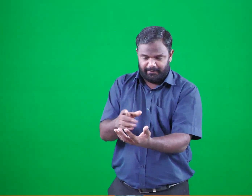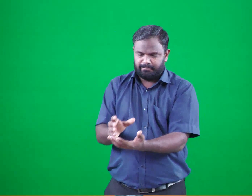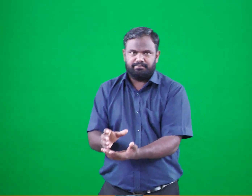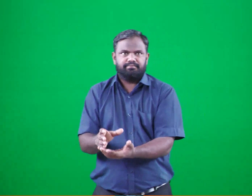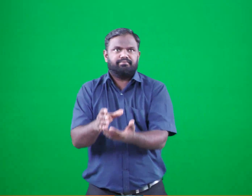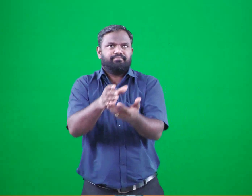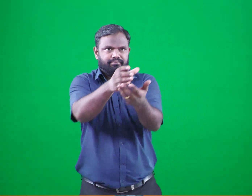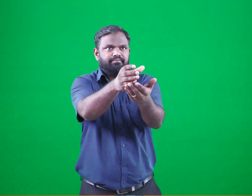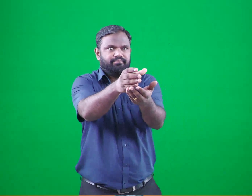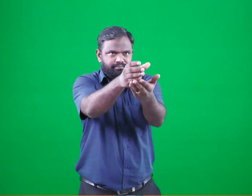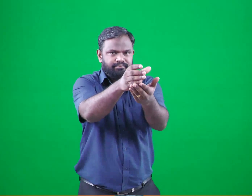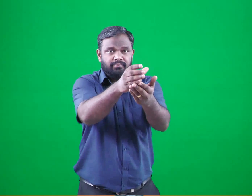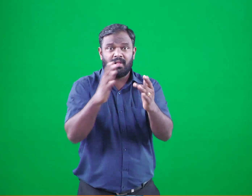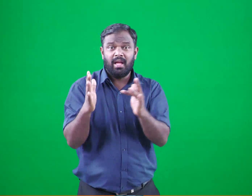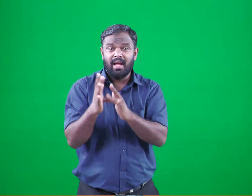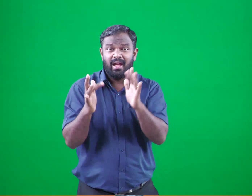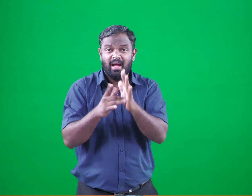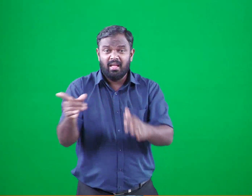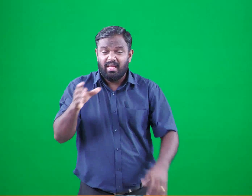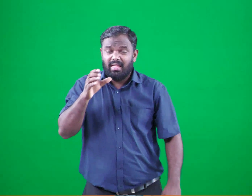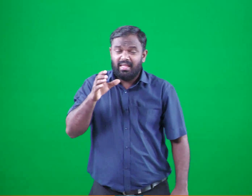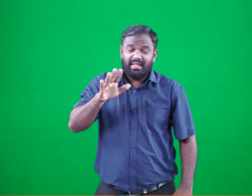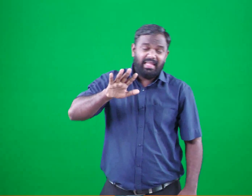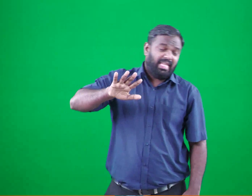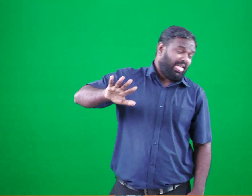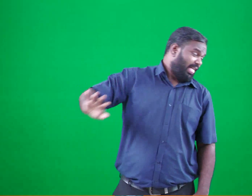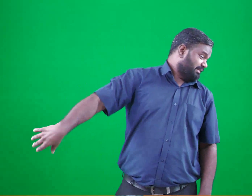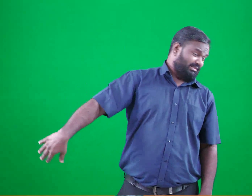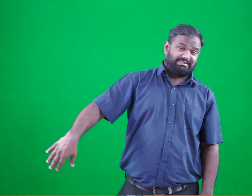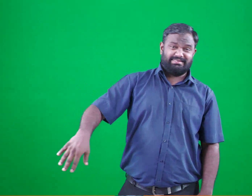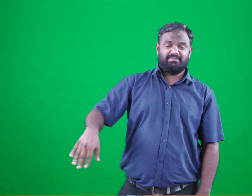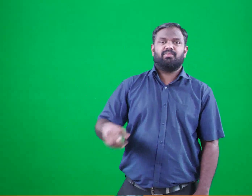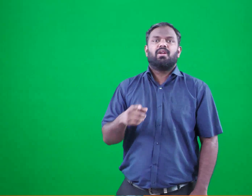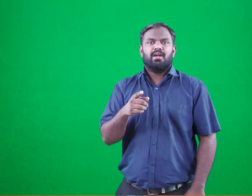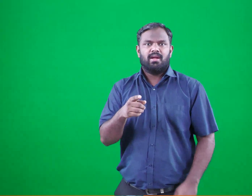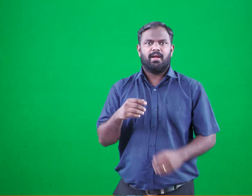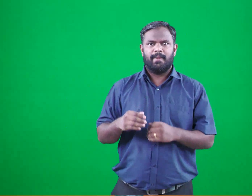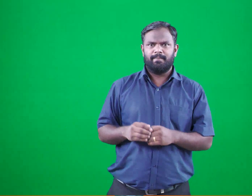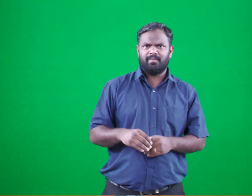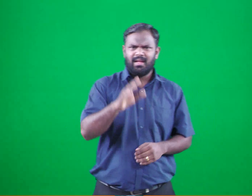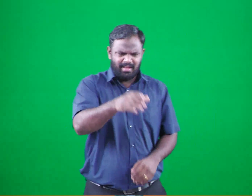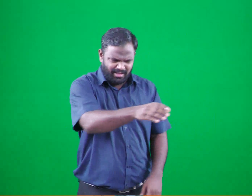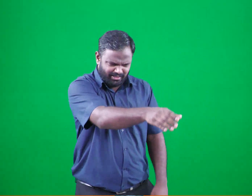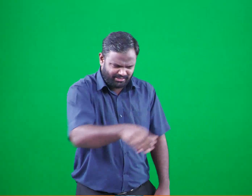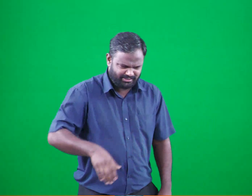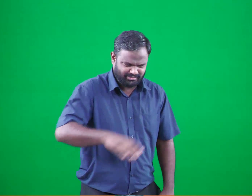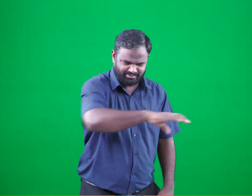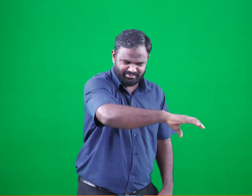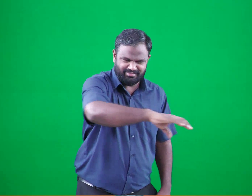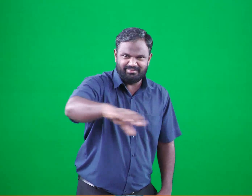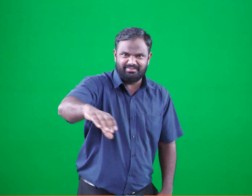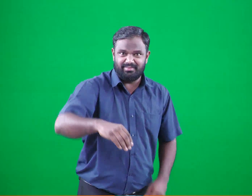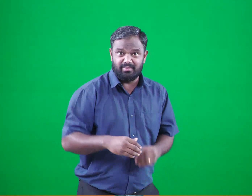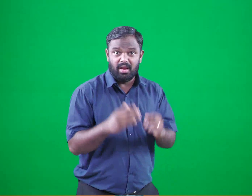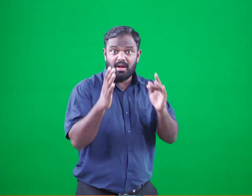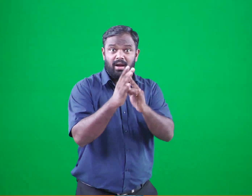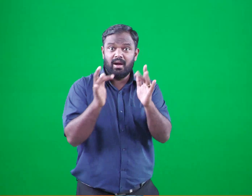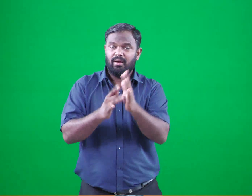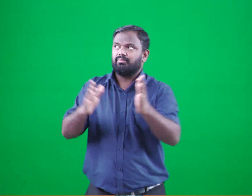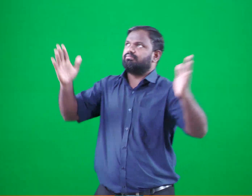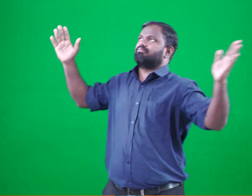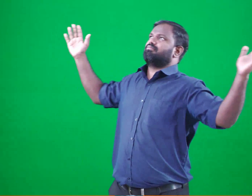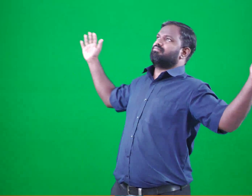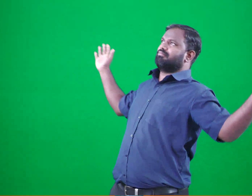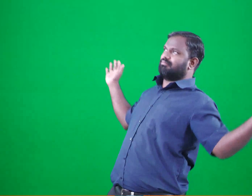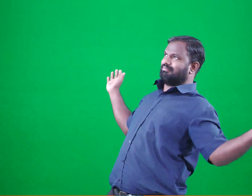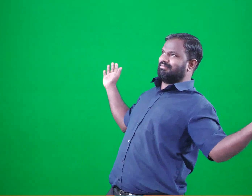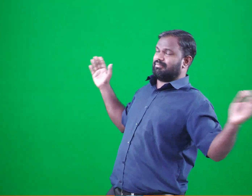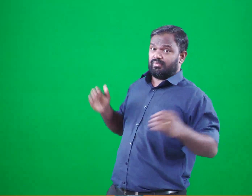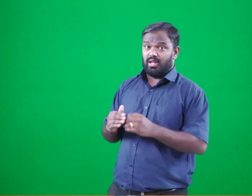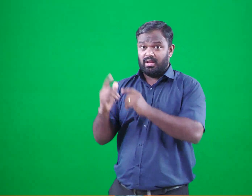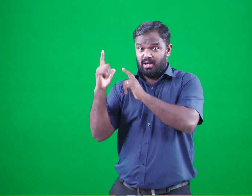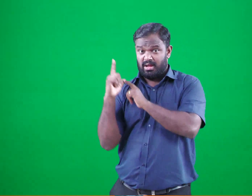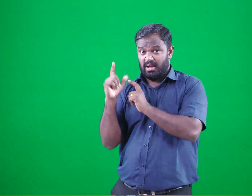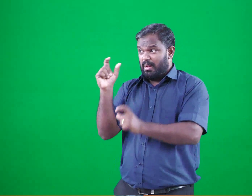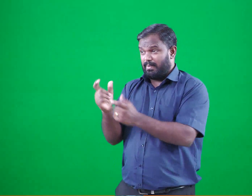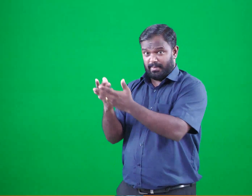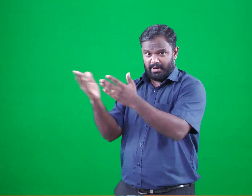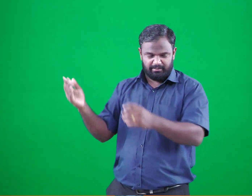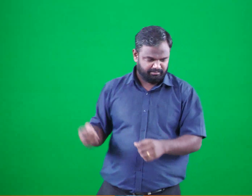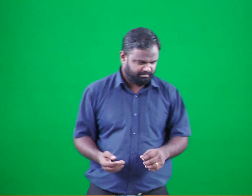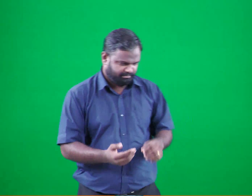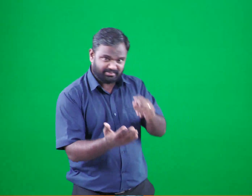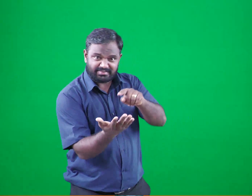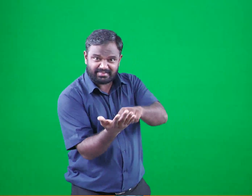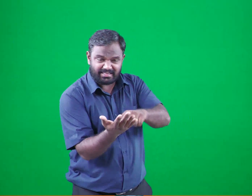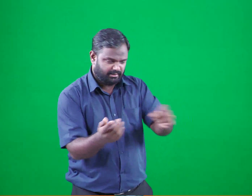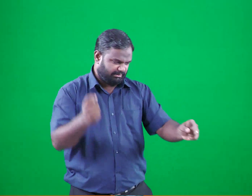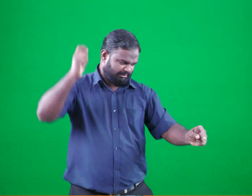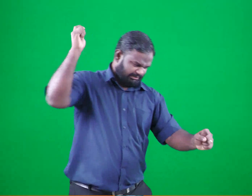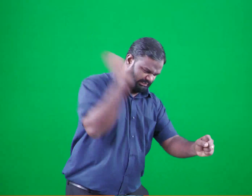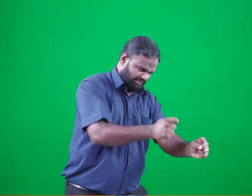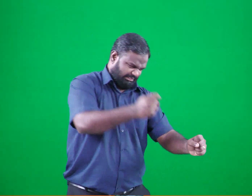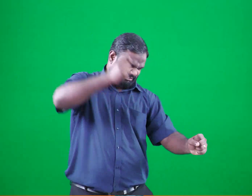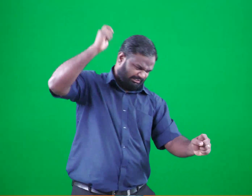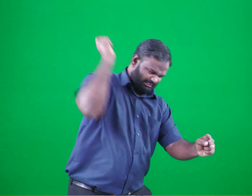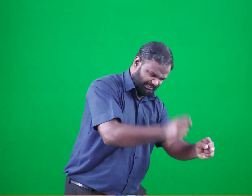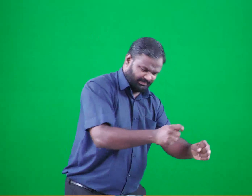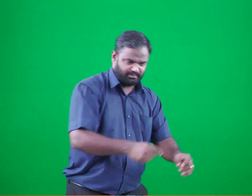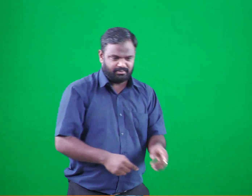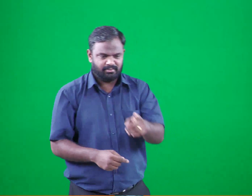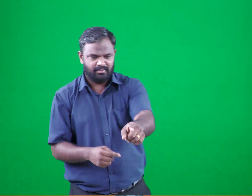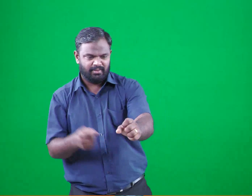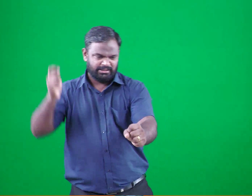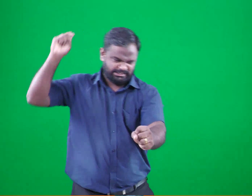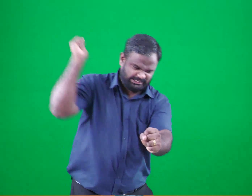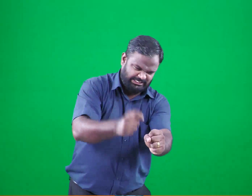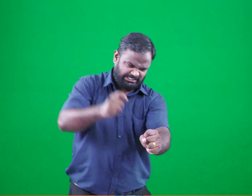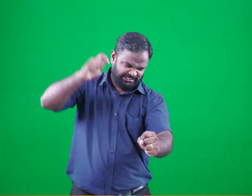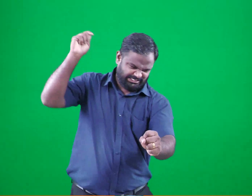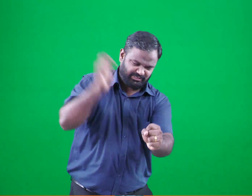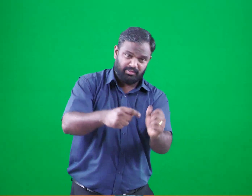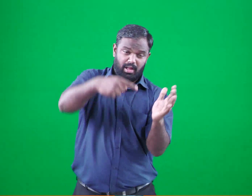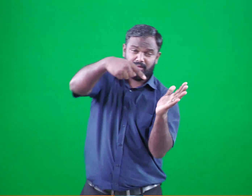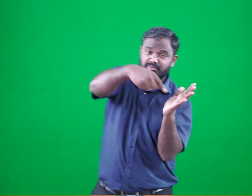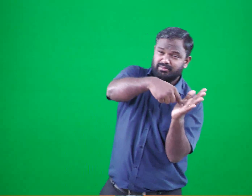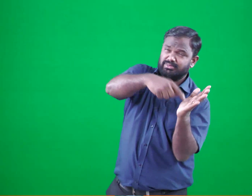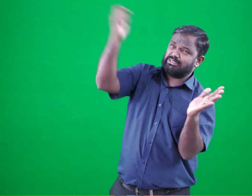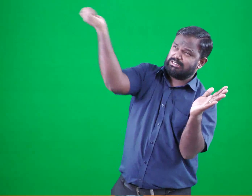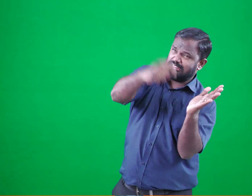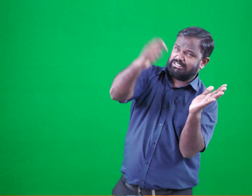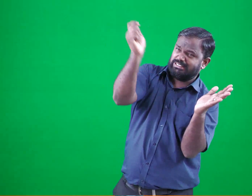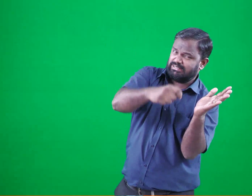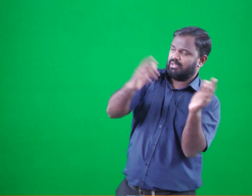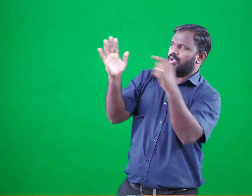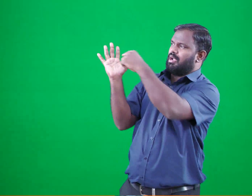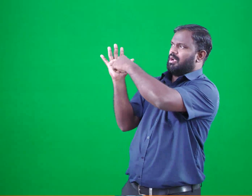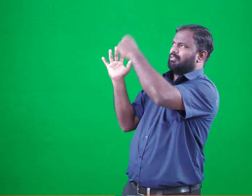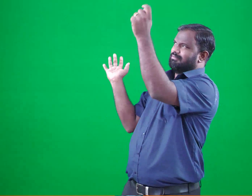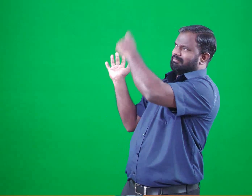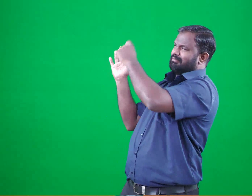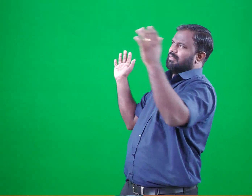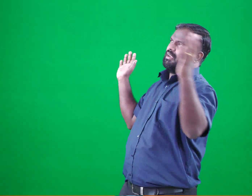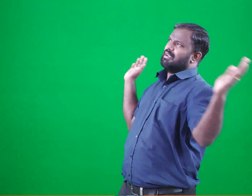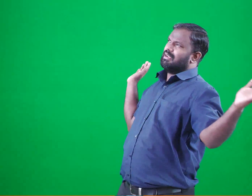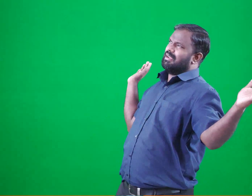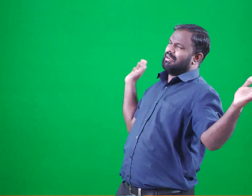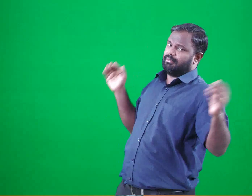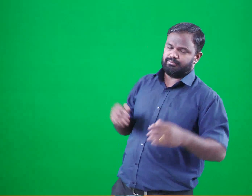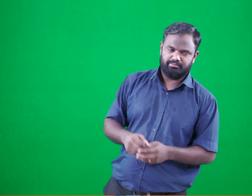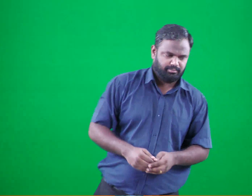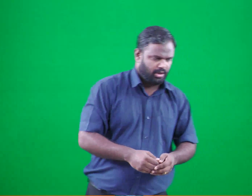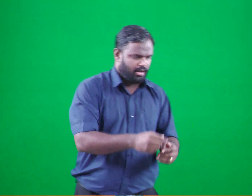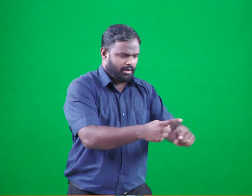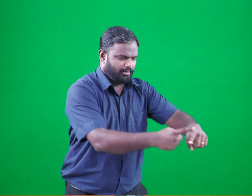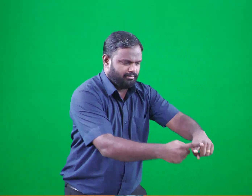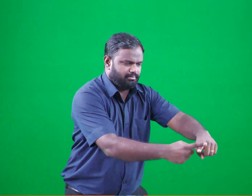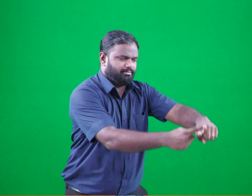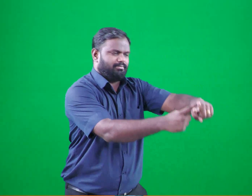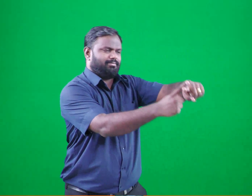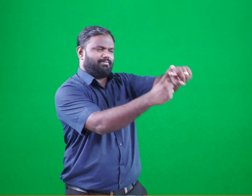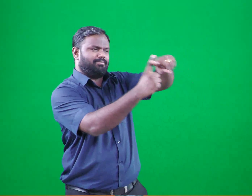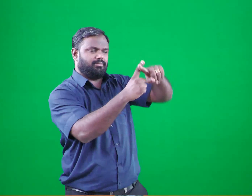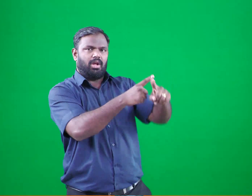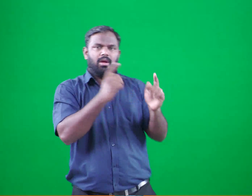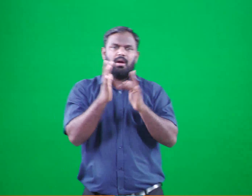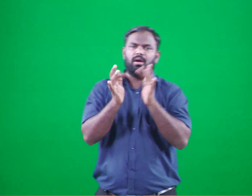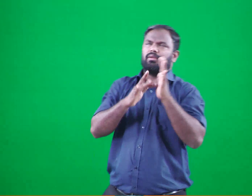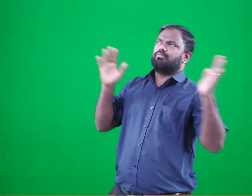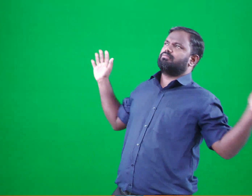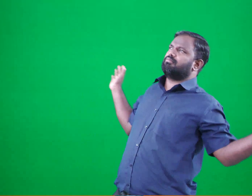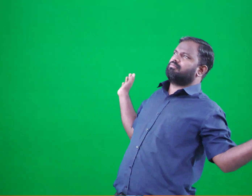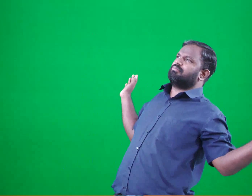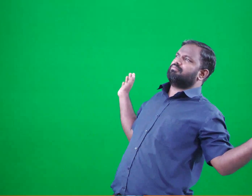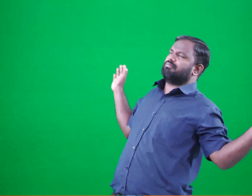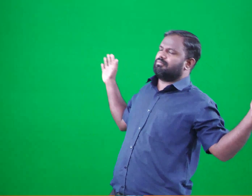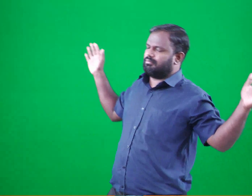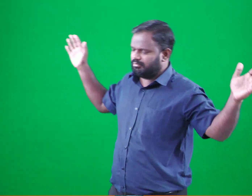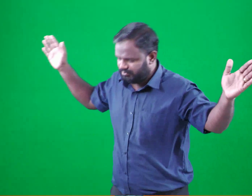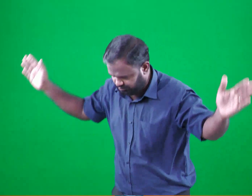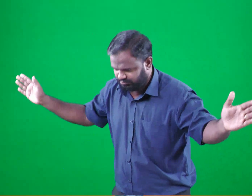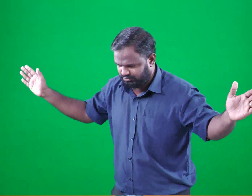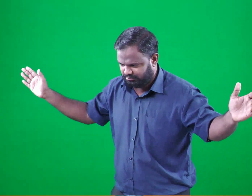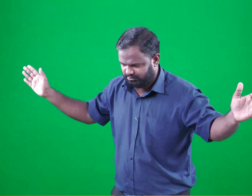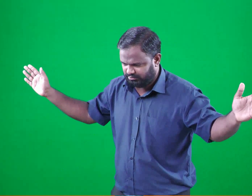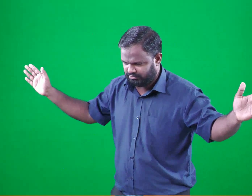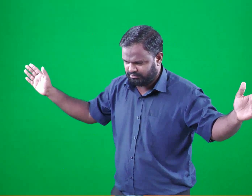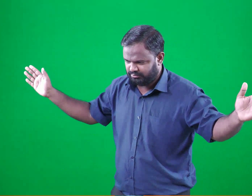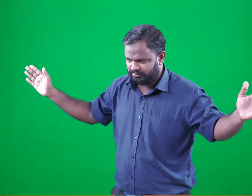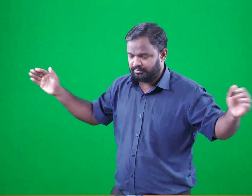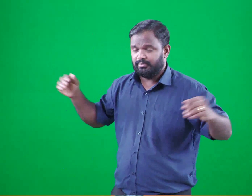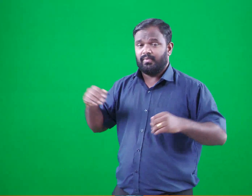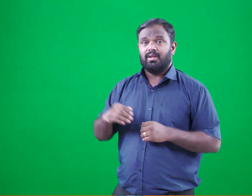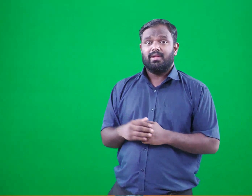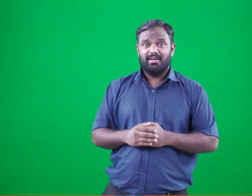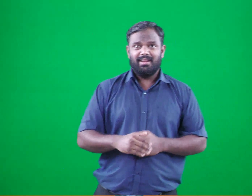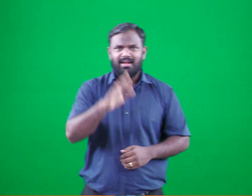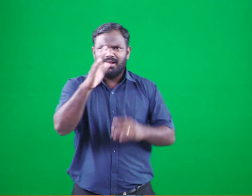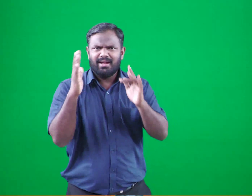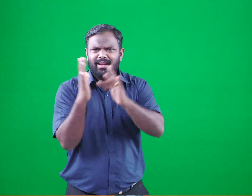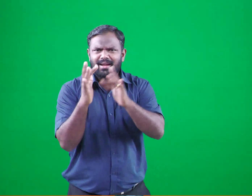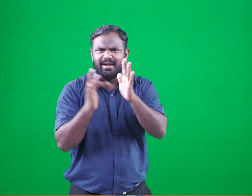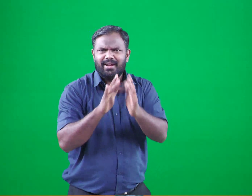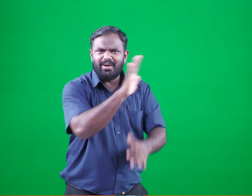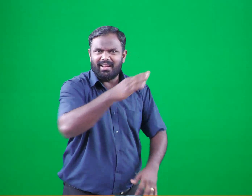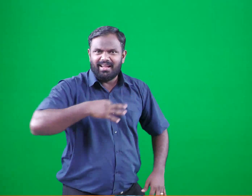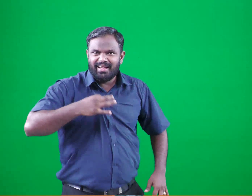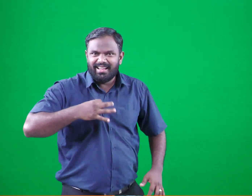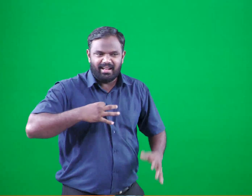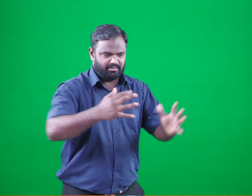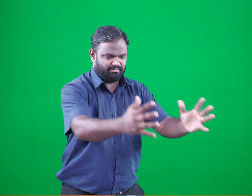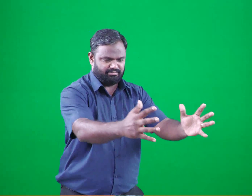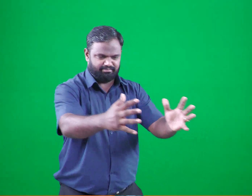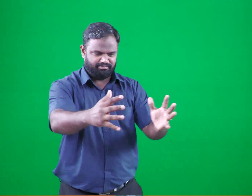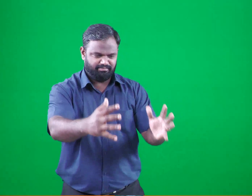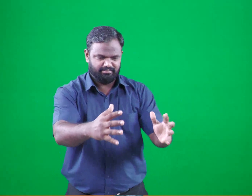There they offered Him wine mixed with myrrh, but He did not take it. And they crucified Him.